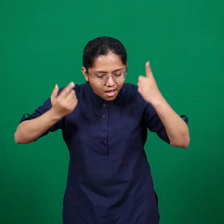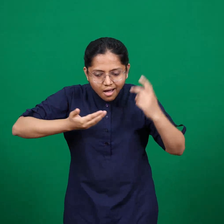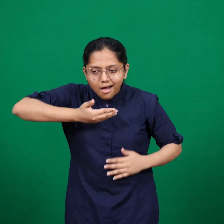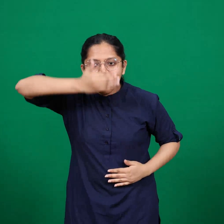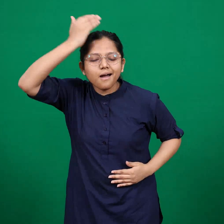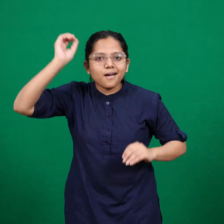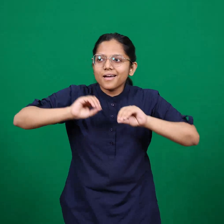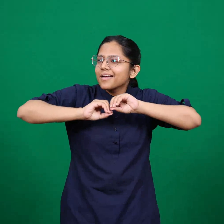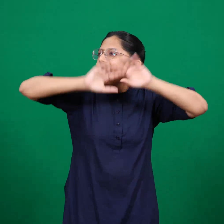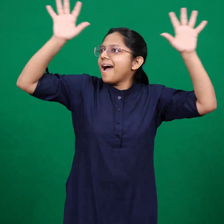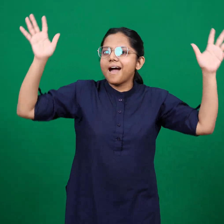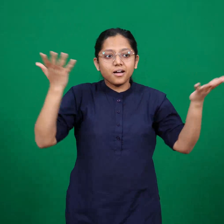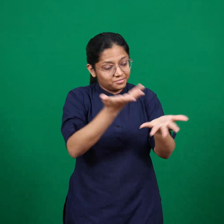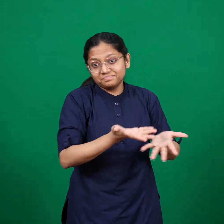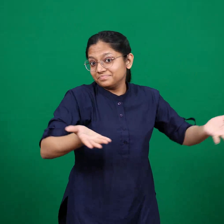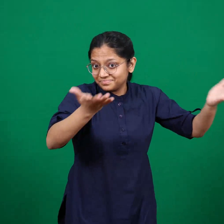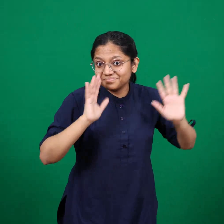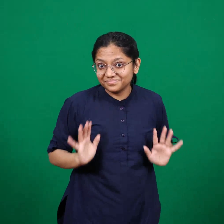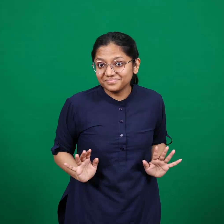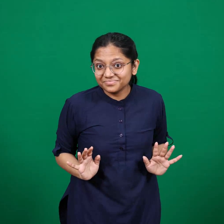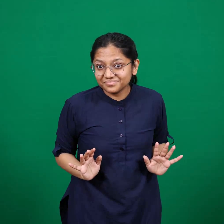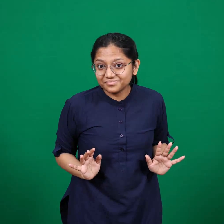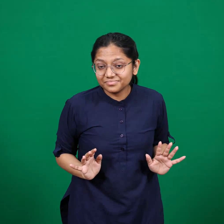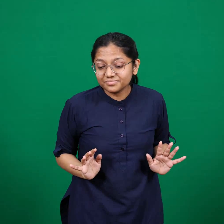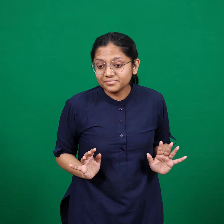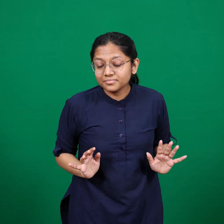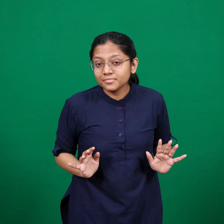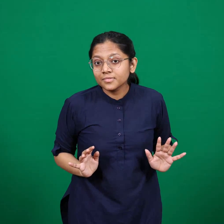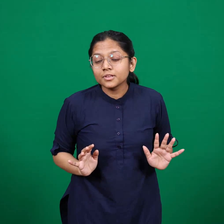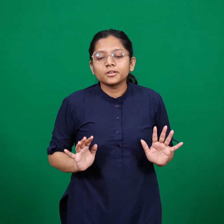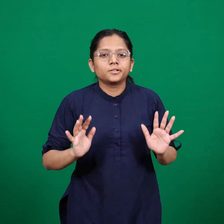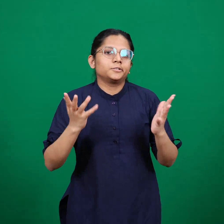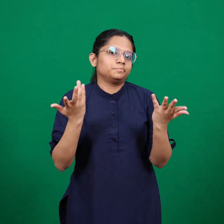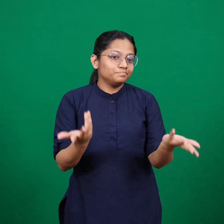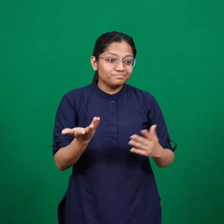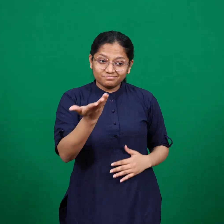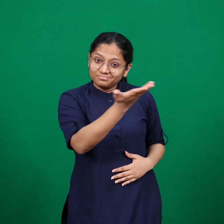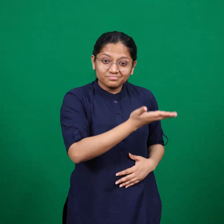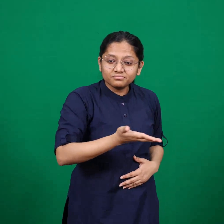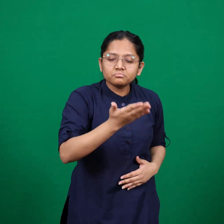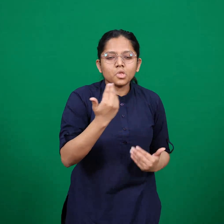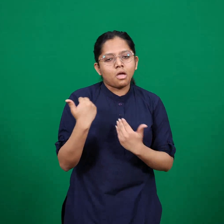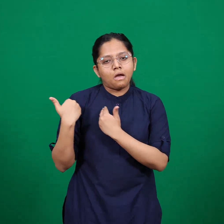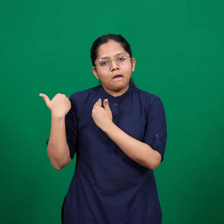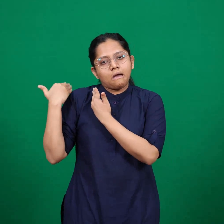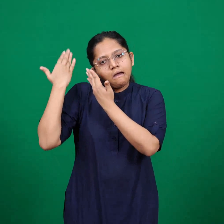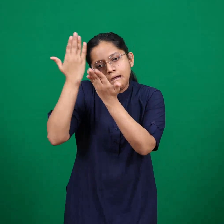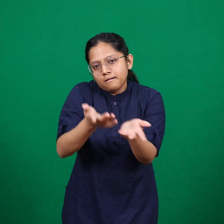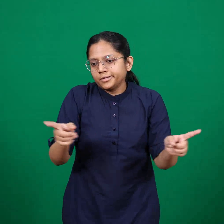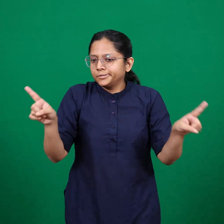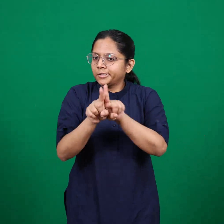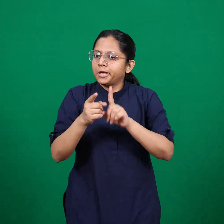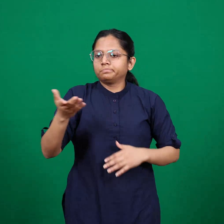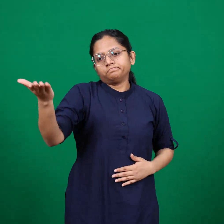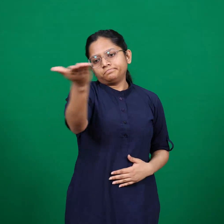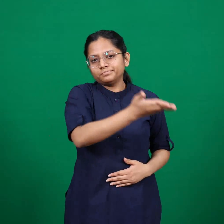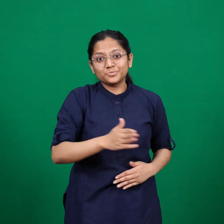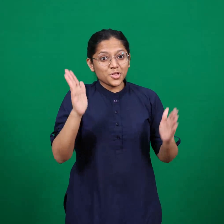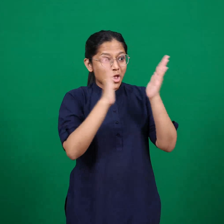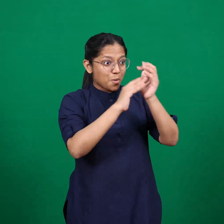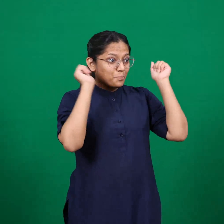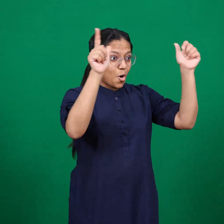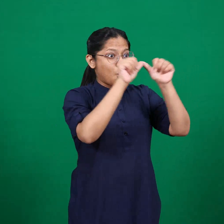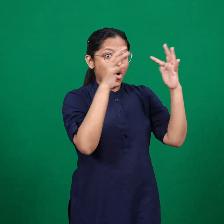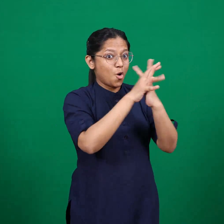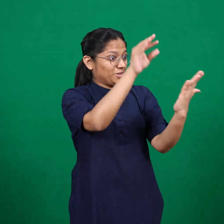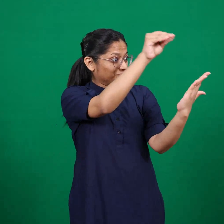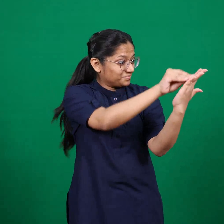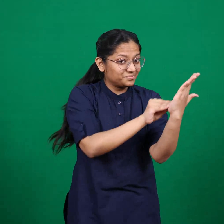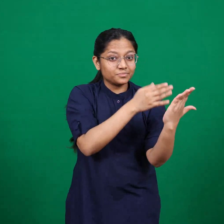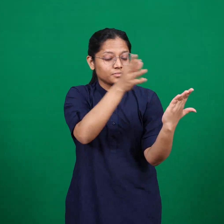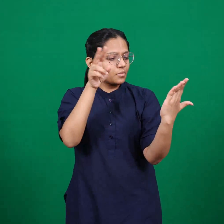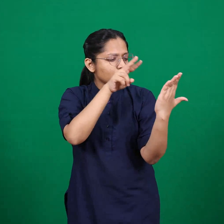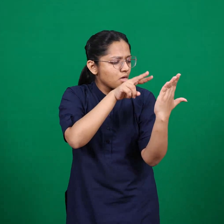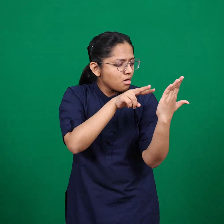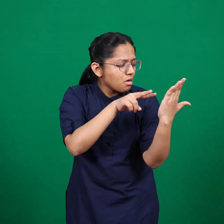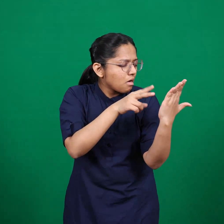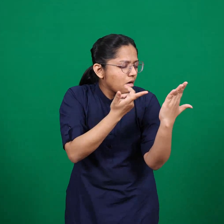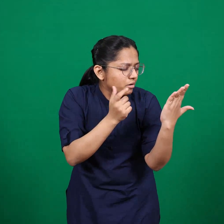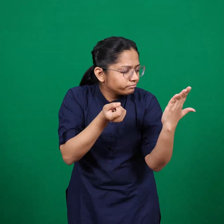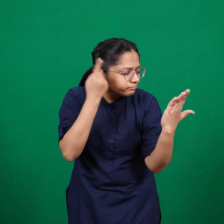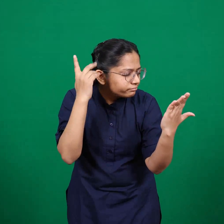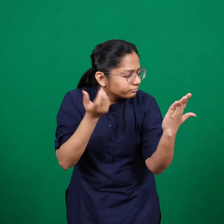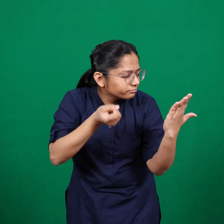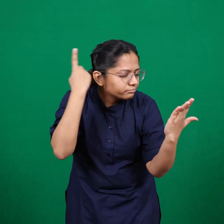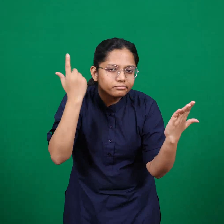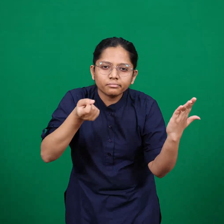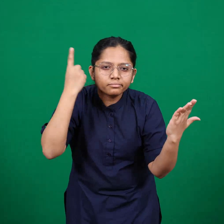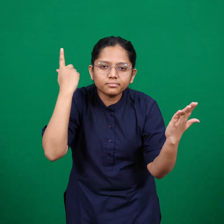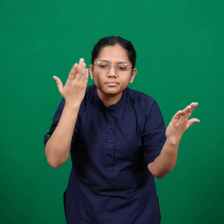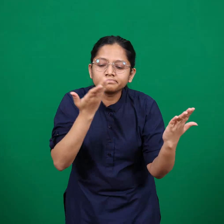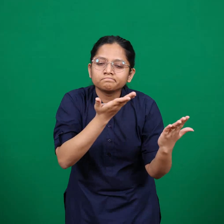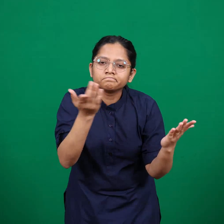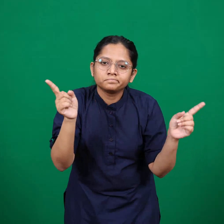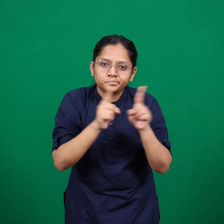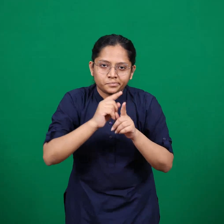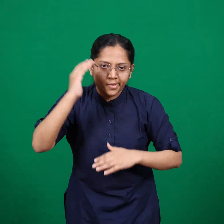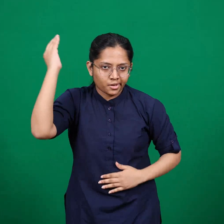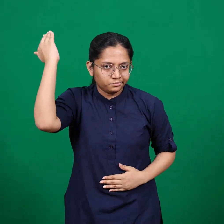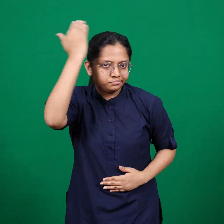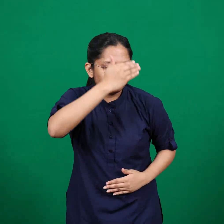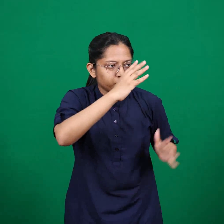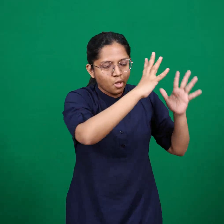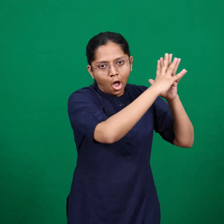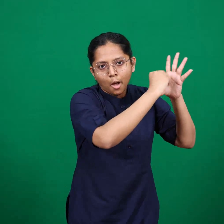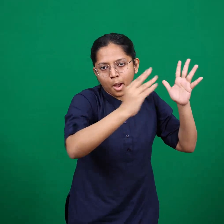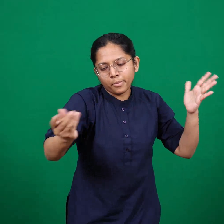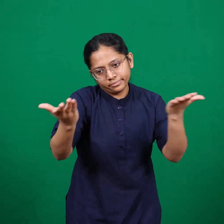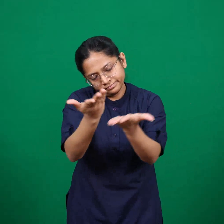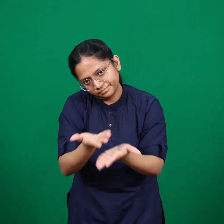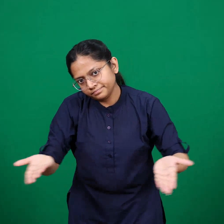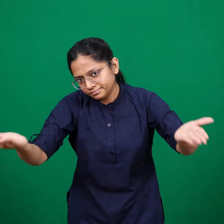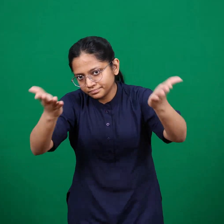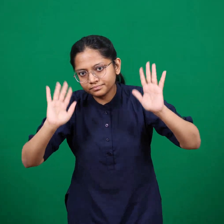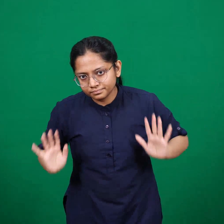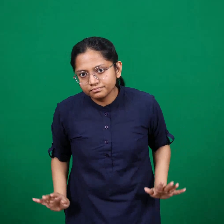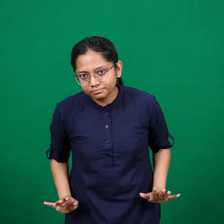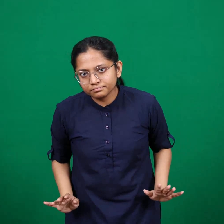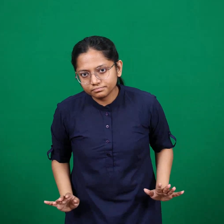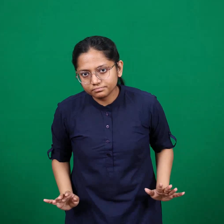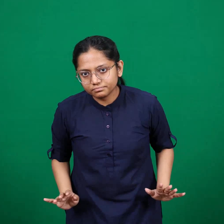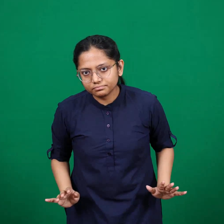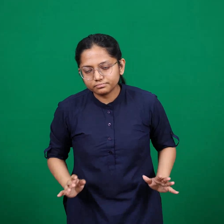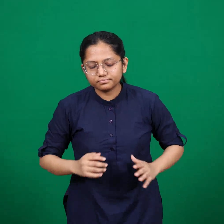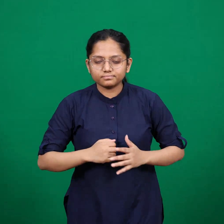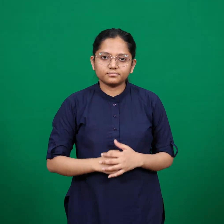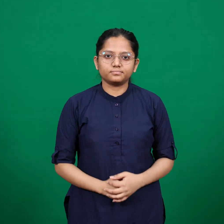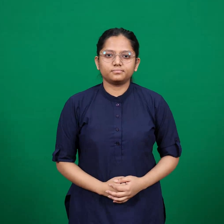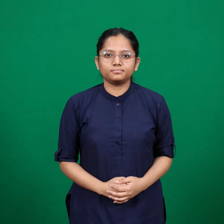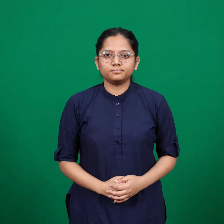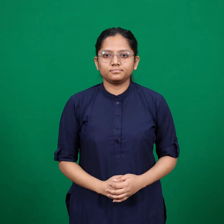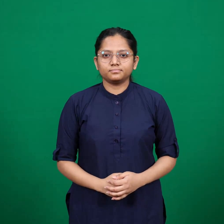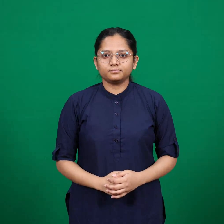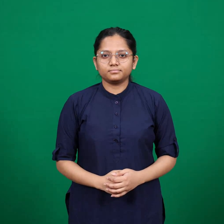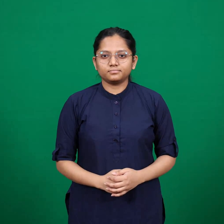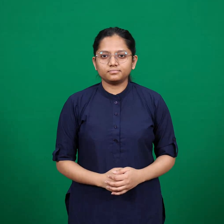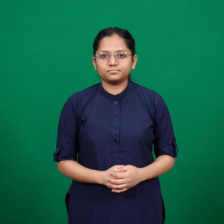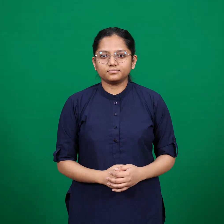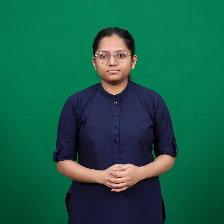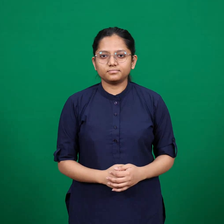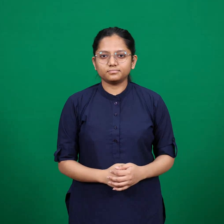And even to this day when Moses is read, a veil covers their hearts.